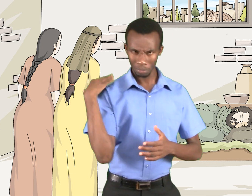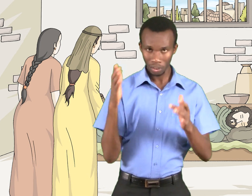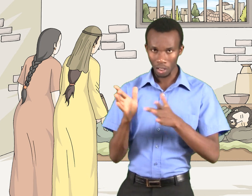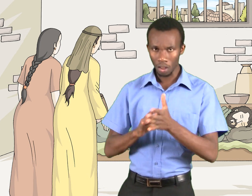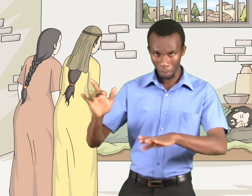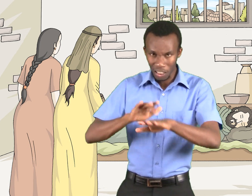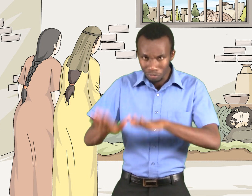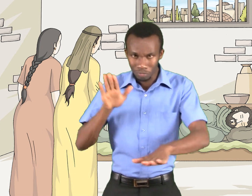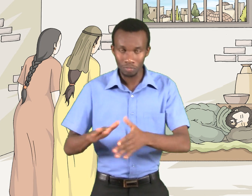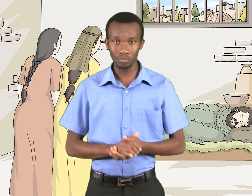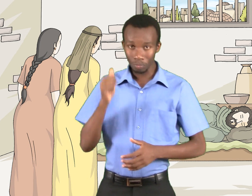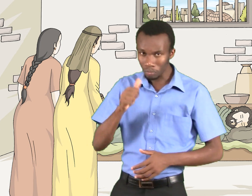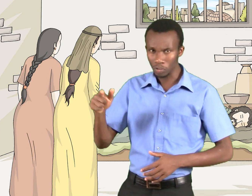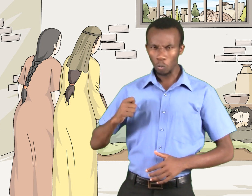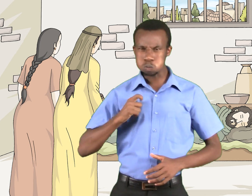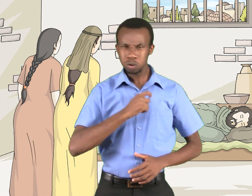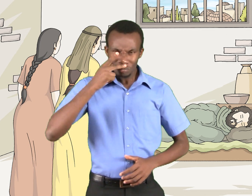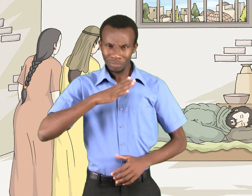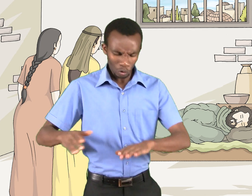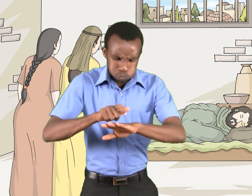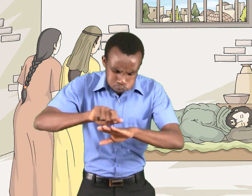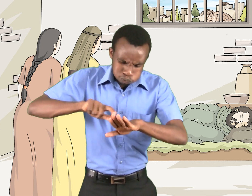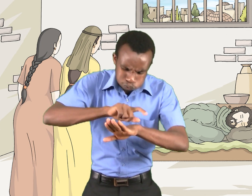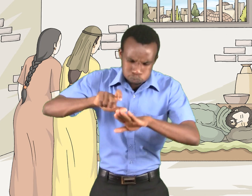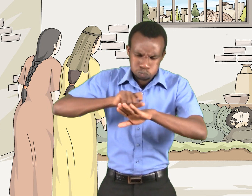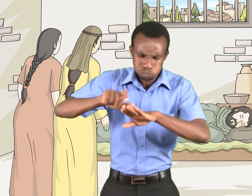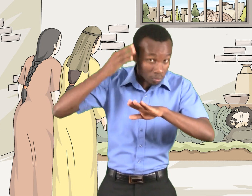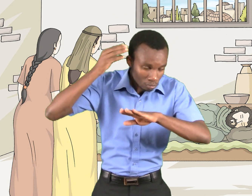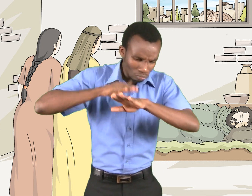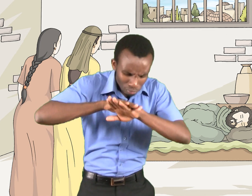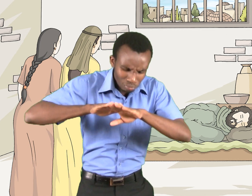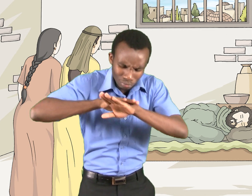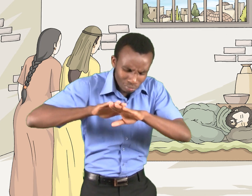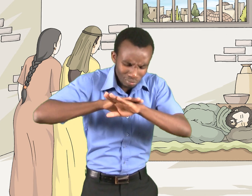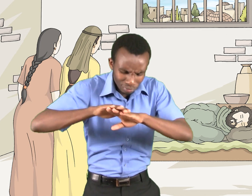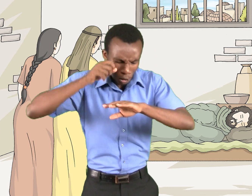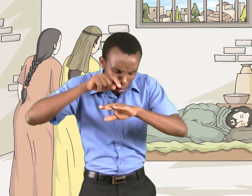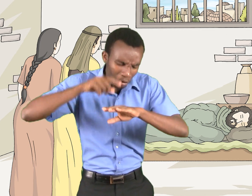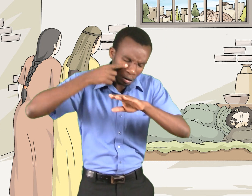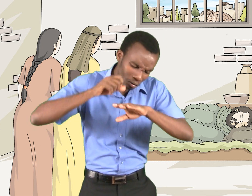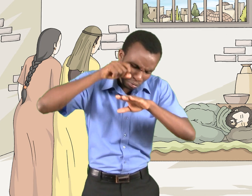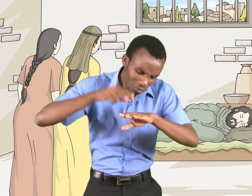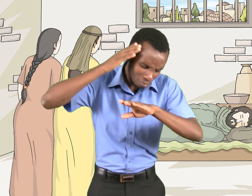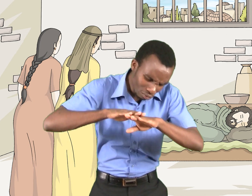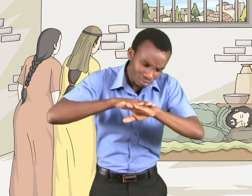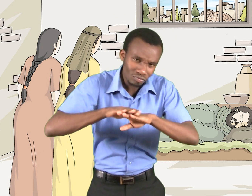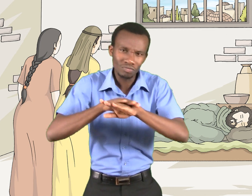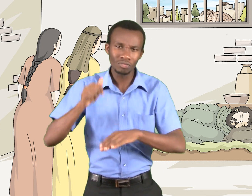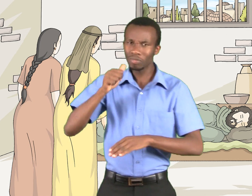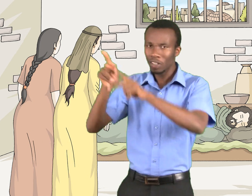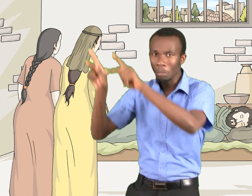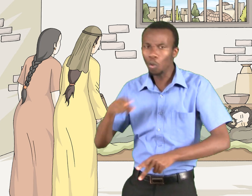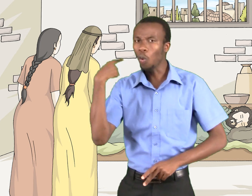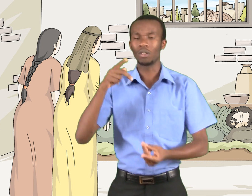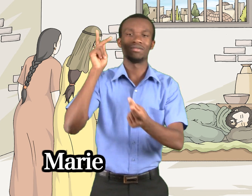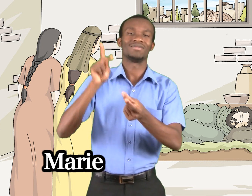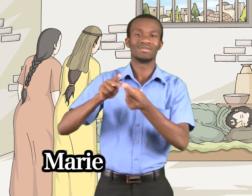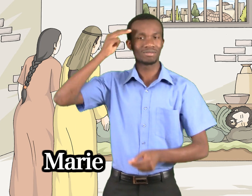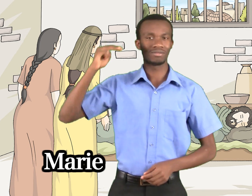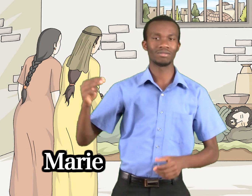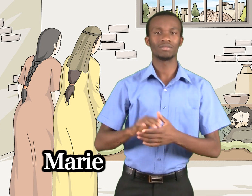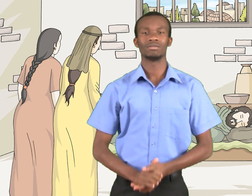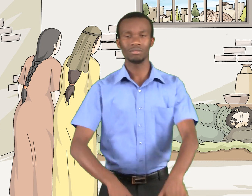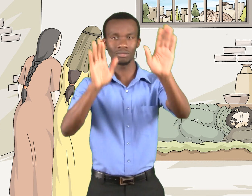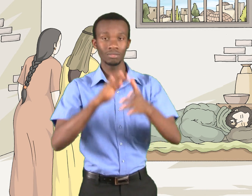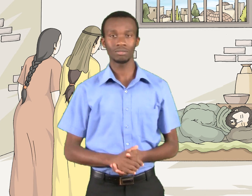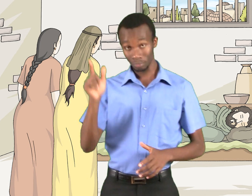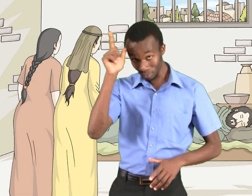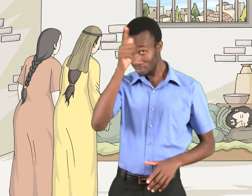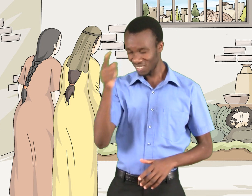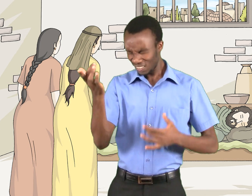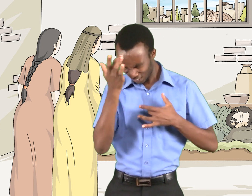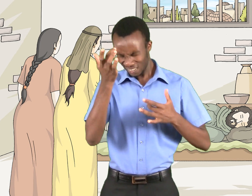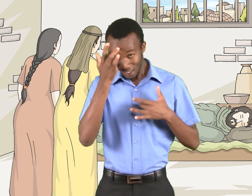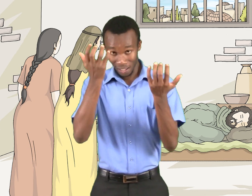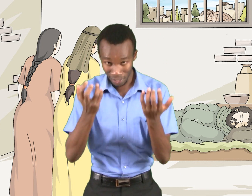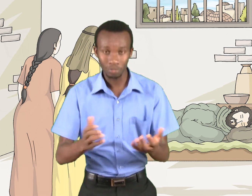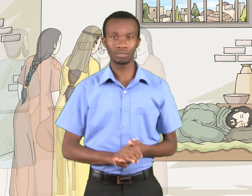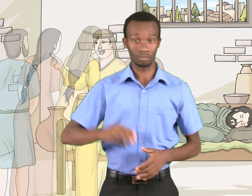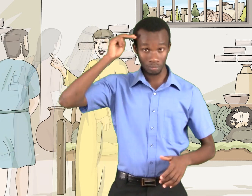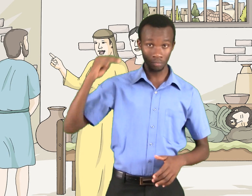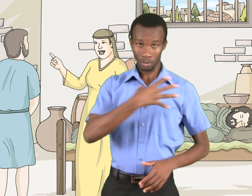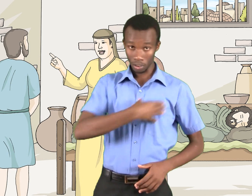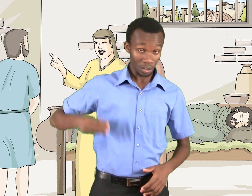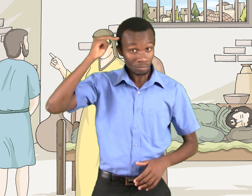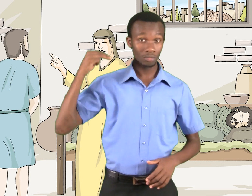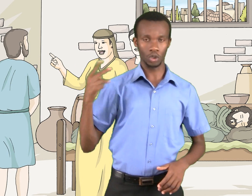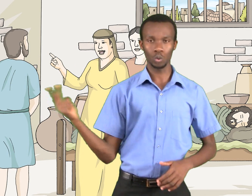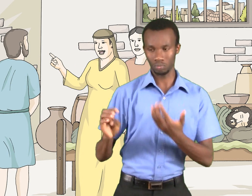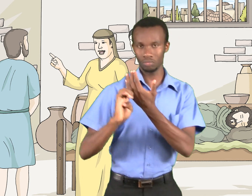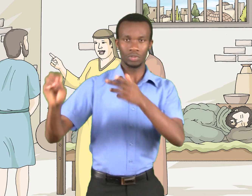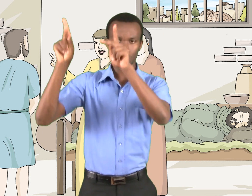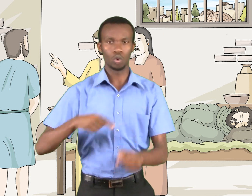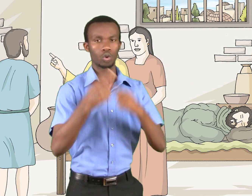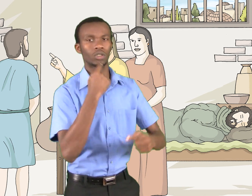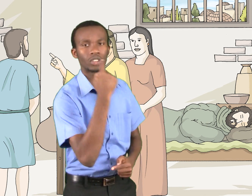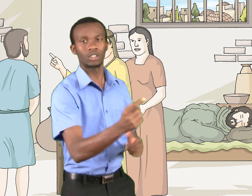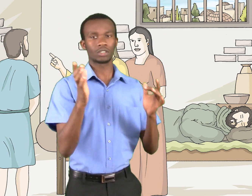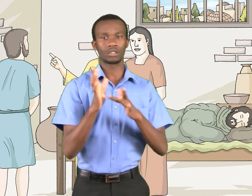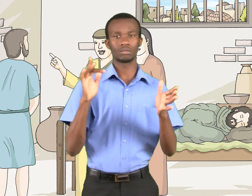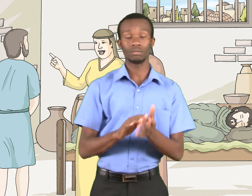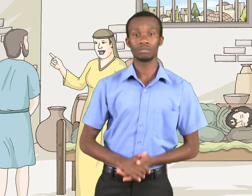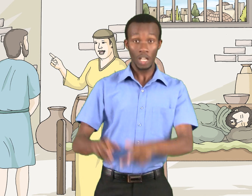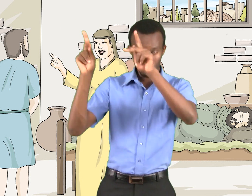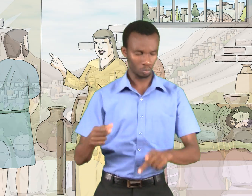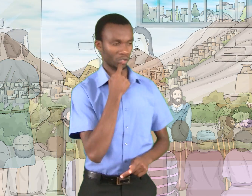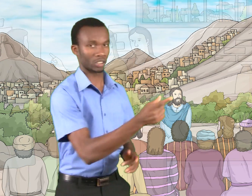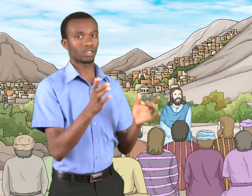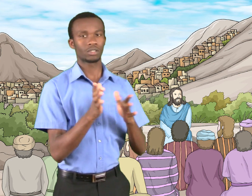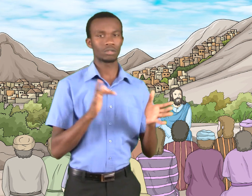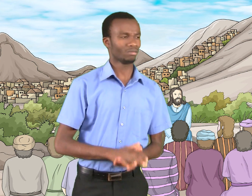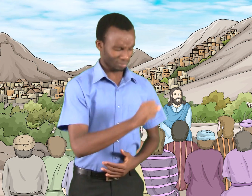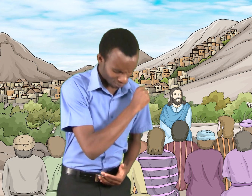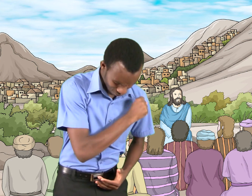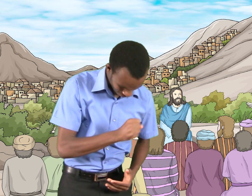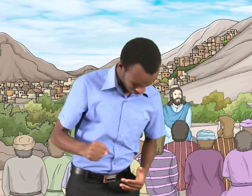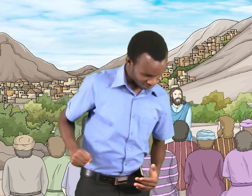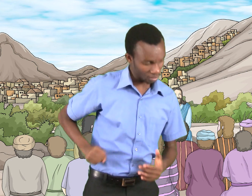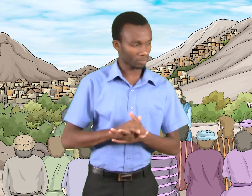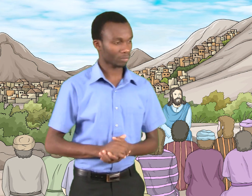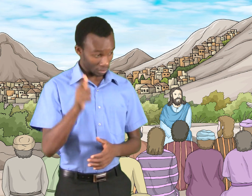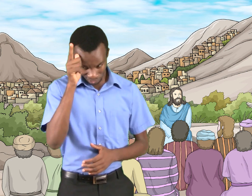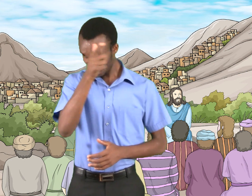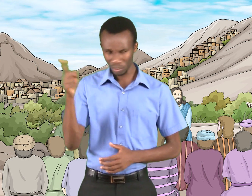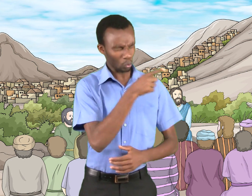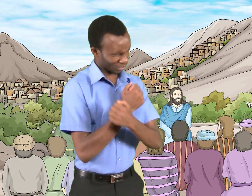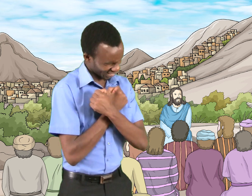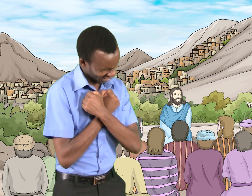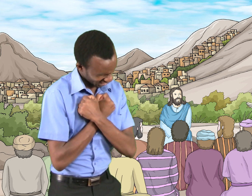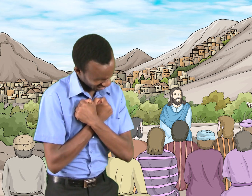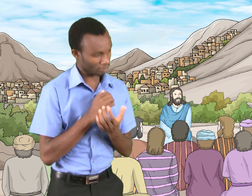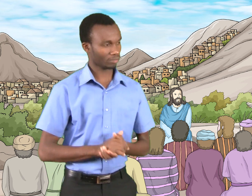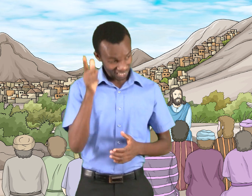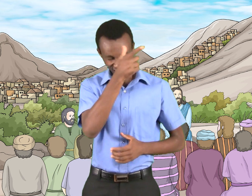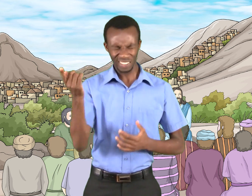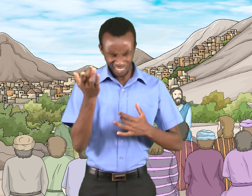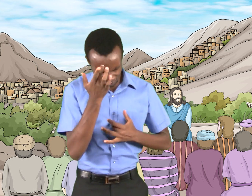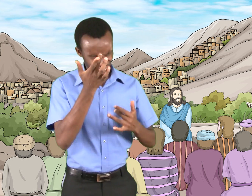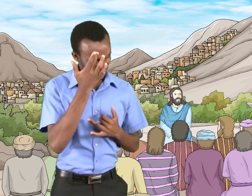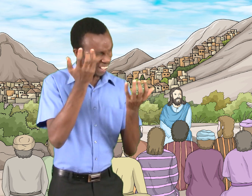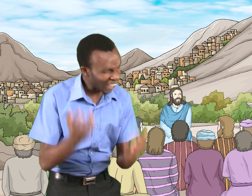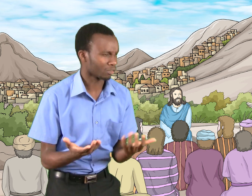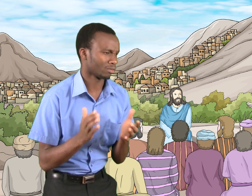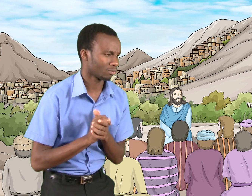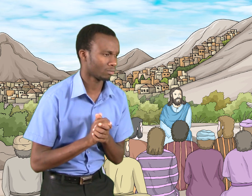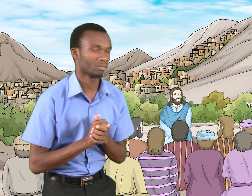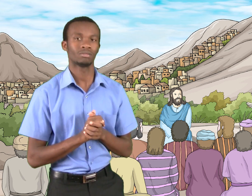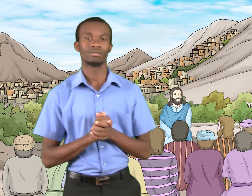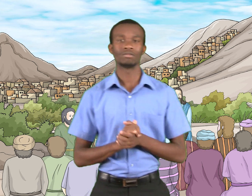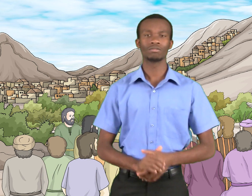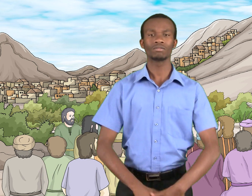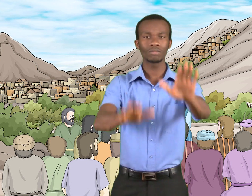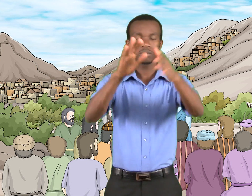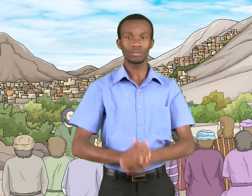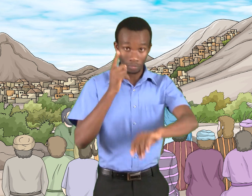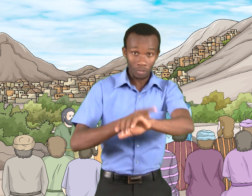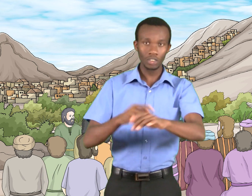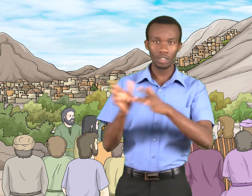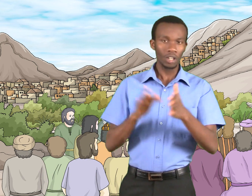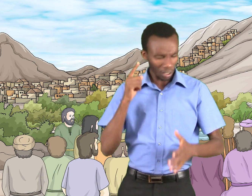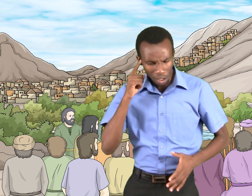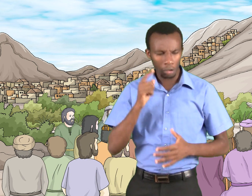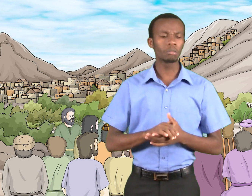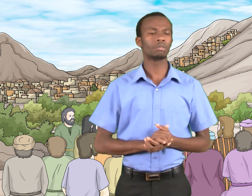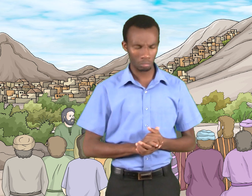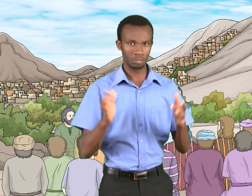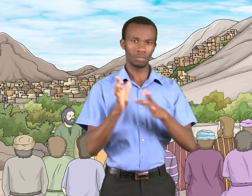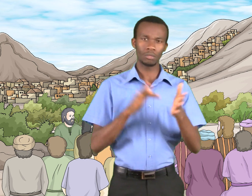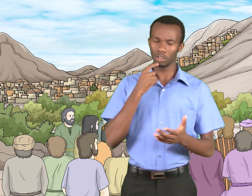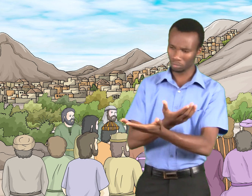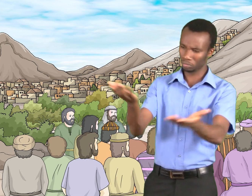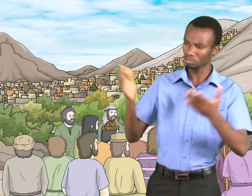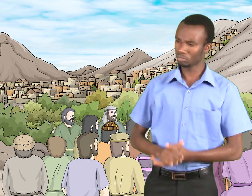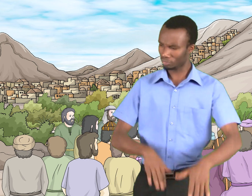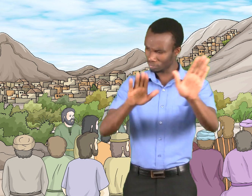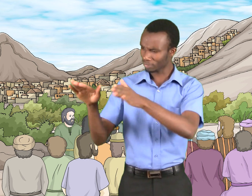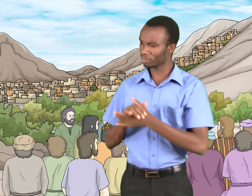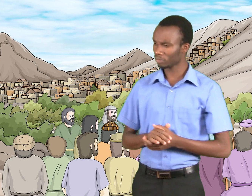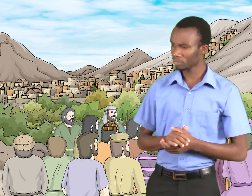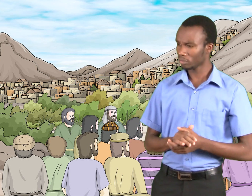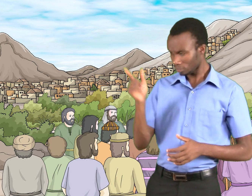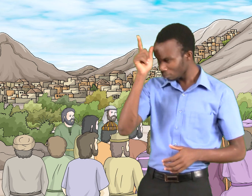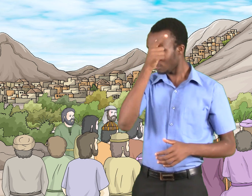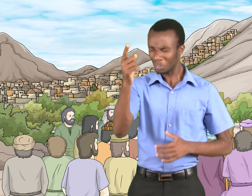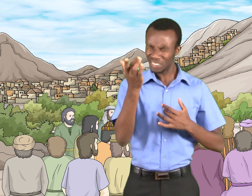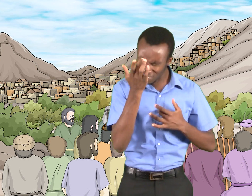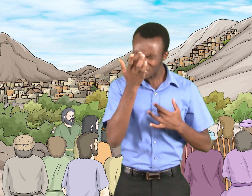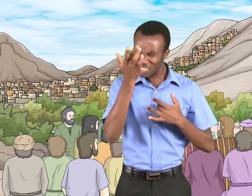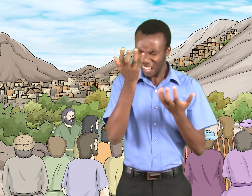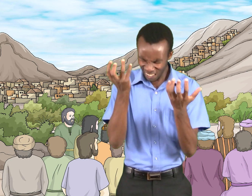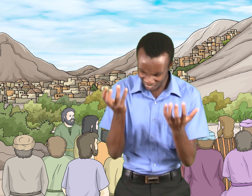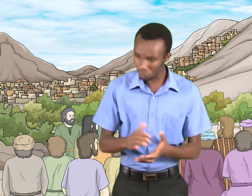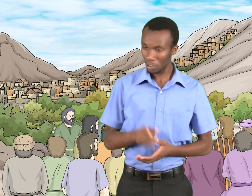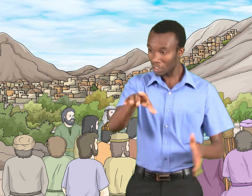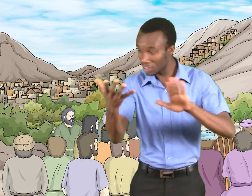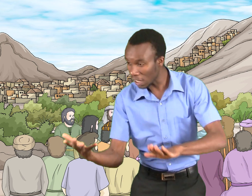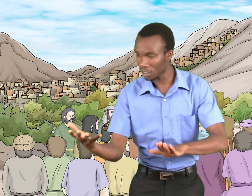(Mary, whose brother Lazarus was sick, was to anoint the Lord with perfume and wipe His feet with her hair.) So the sisters sent word to Jesus, “Lord, the one You love is sick.”